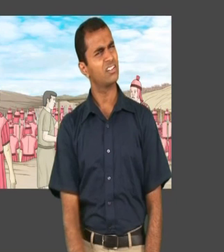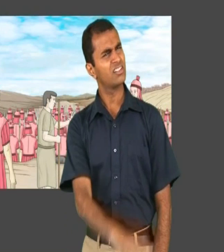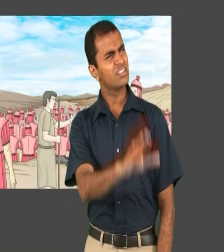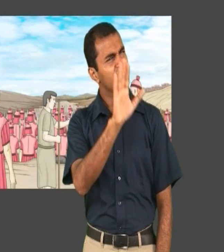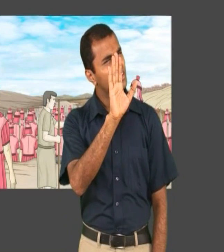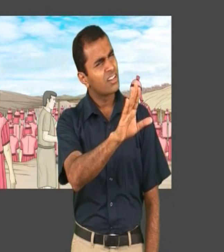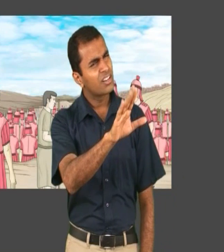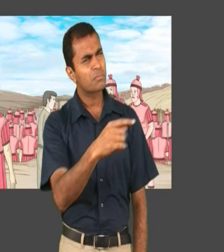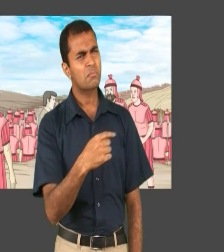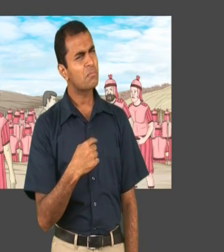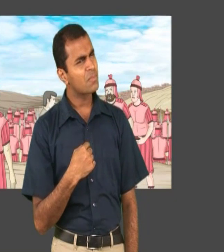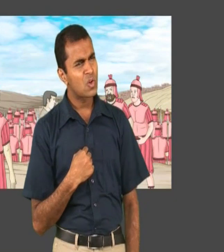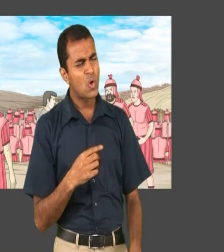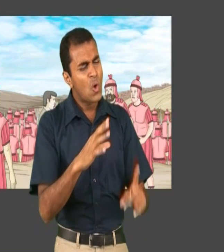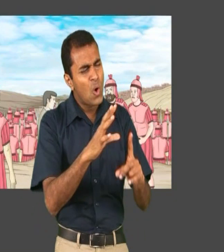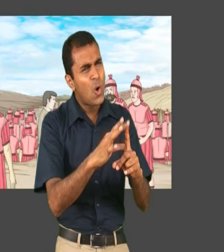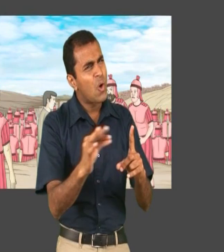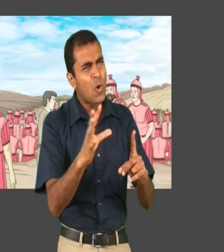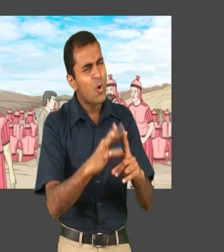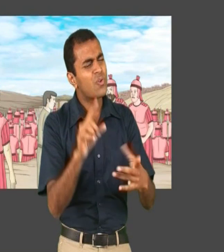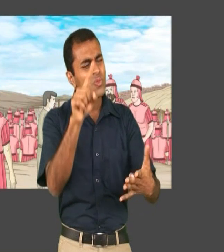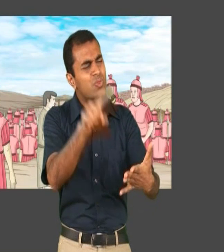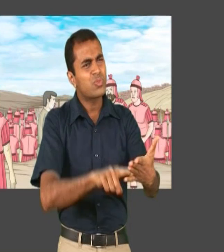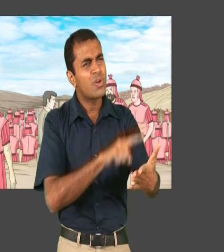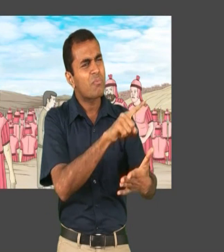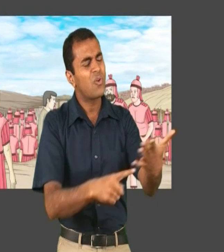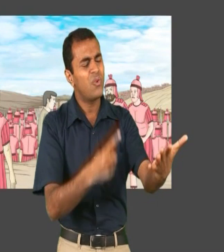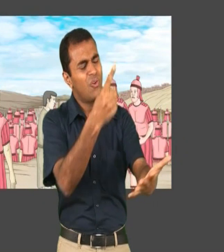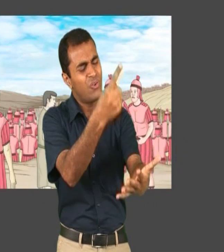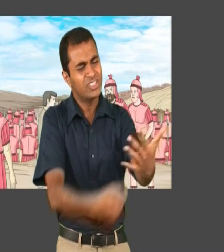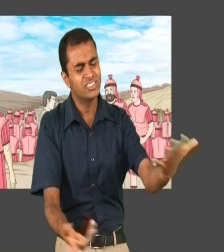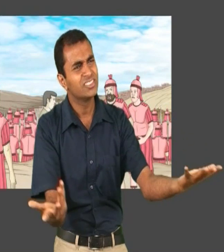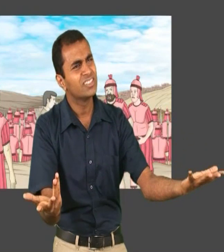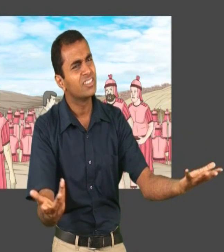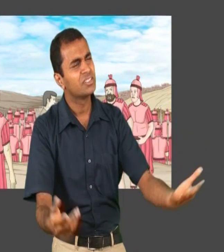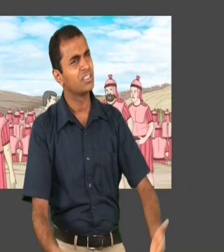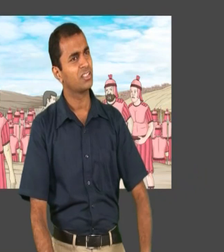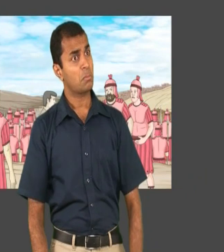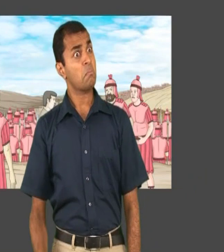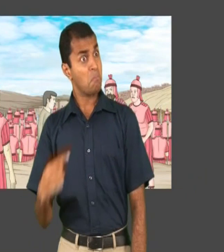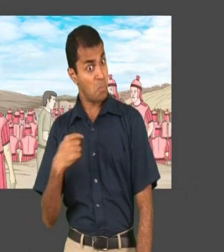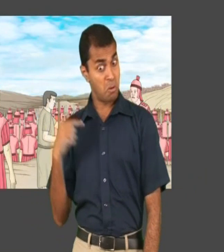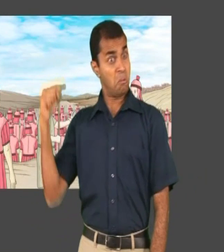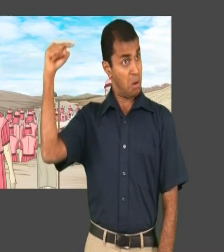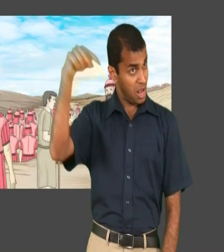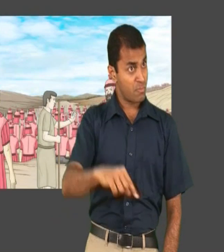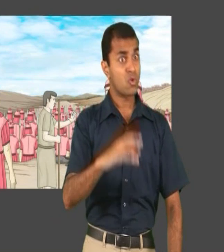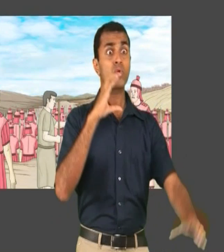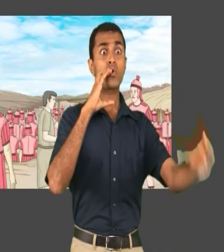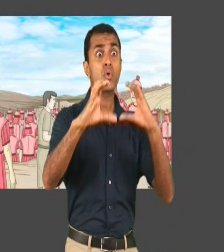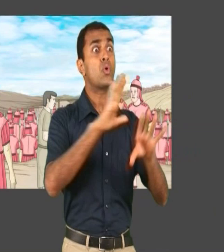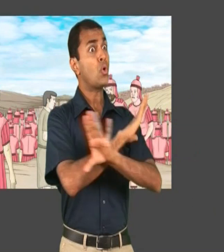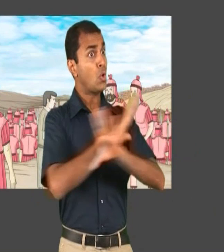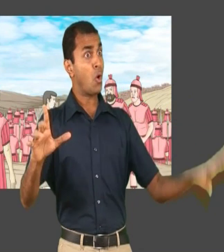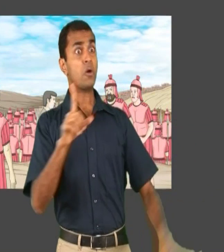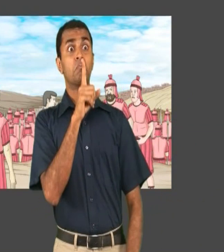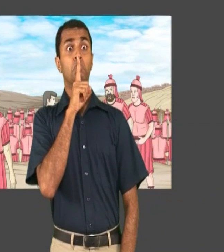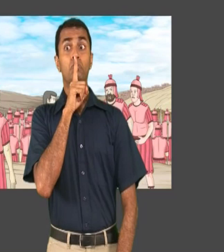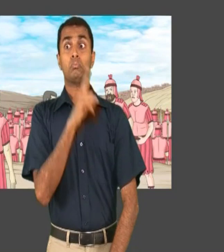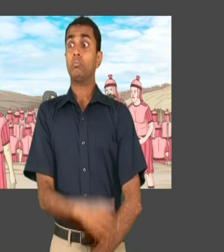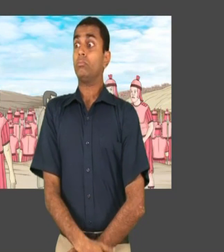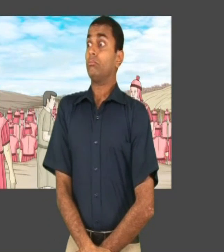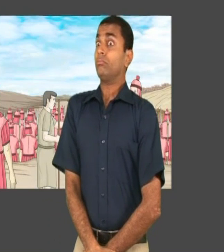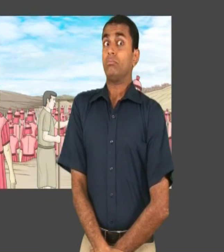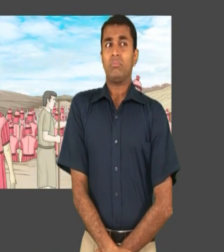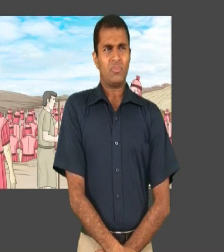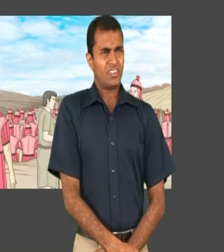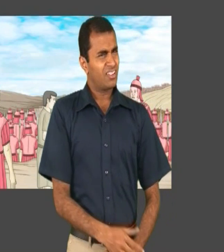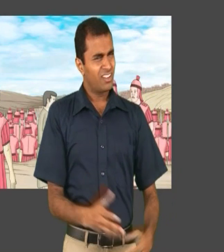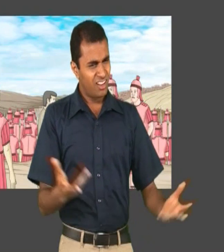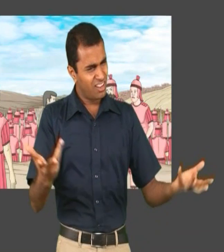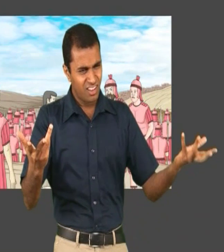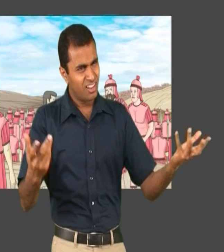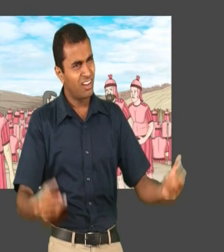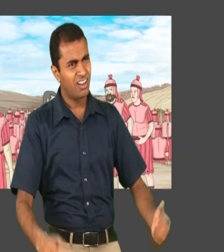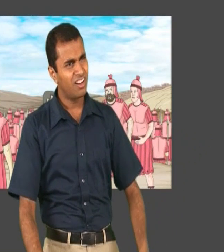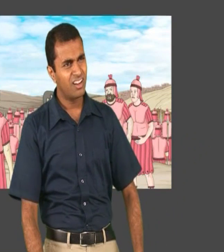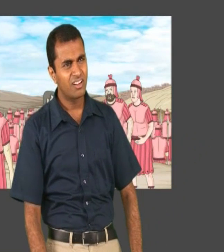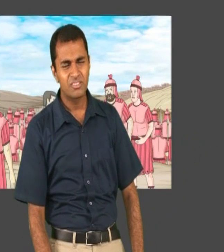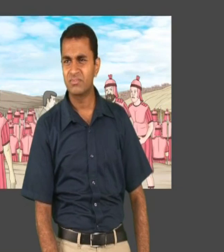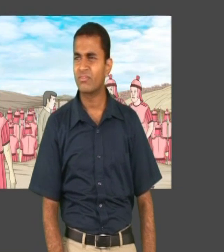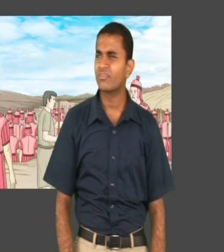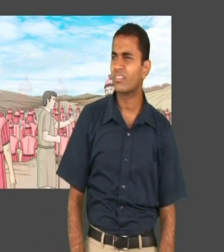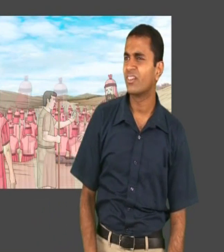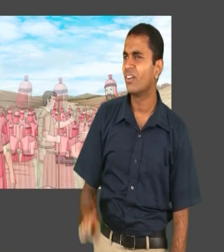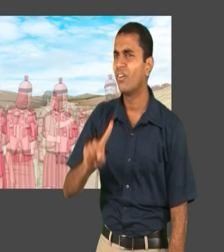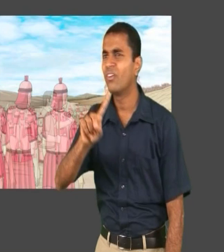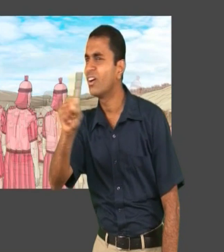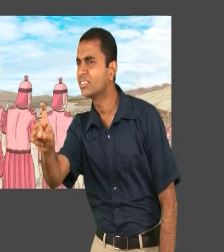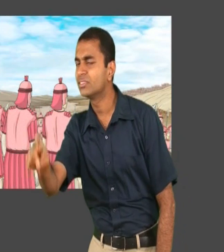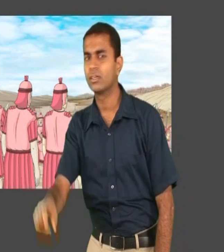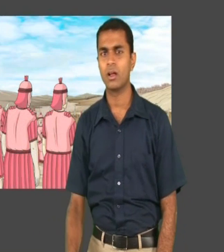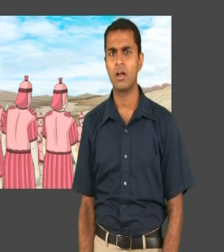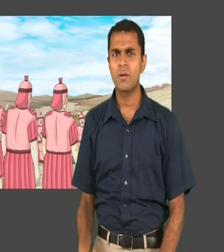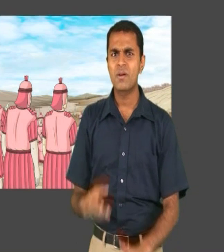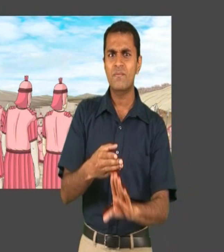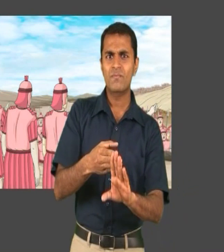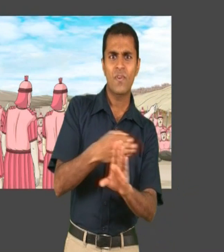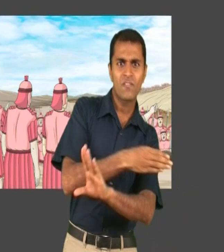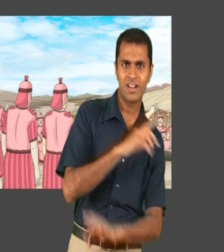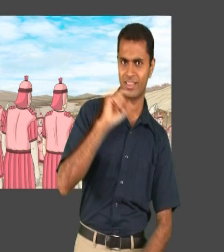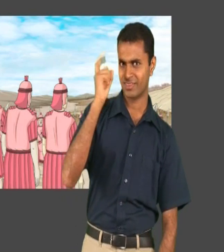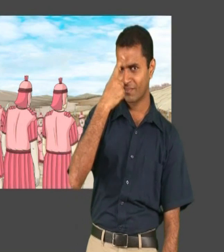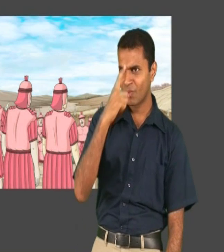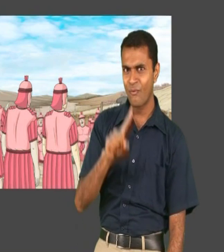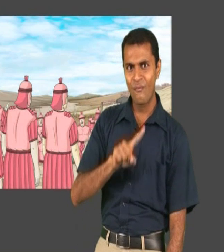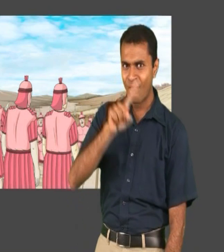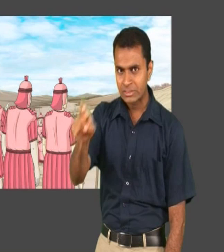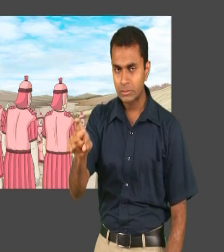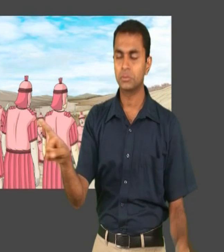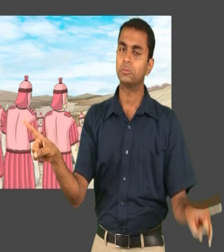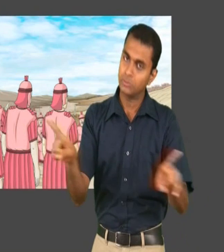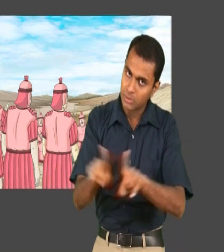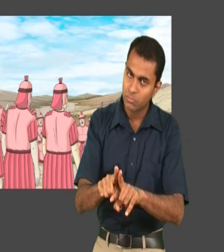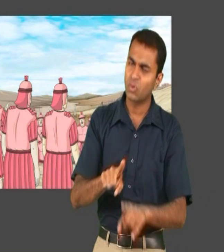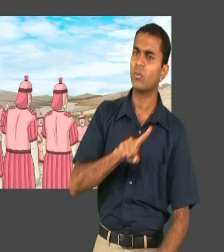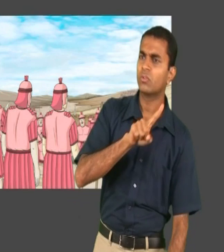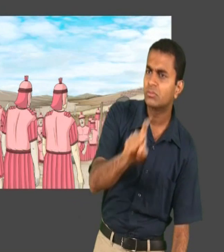“What have I done now?” said David. “Was it not just a question?”